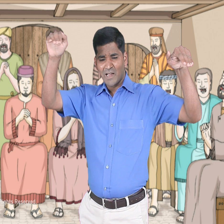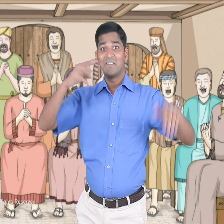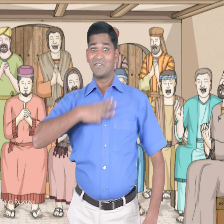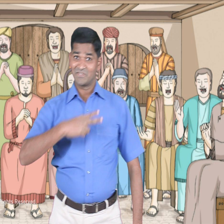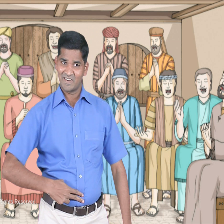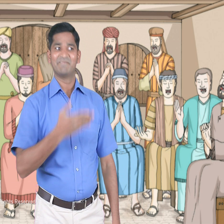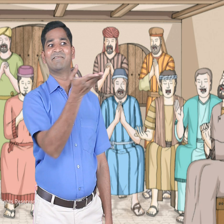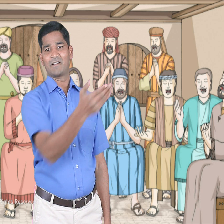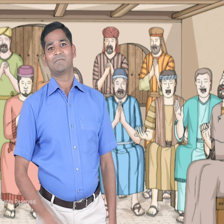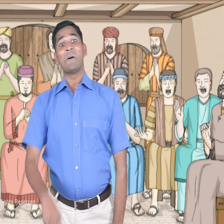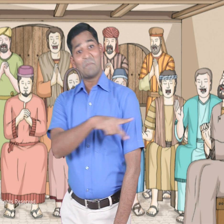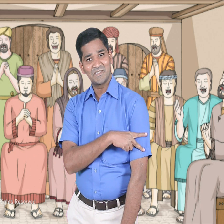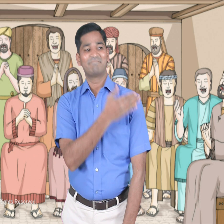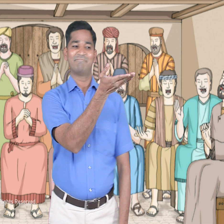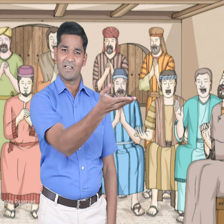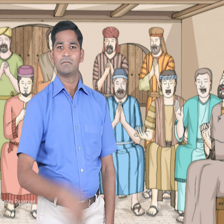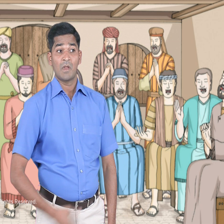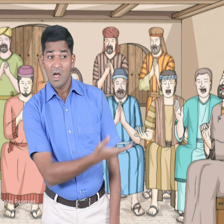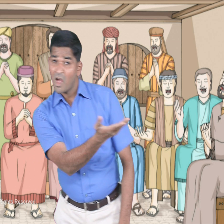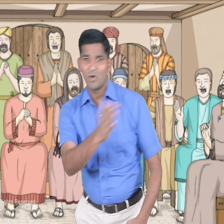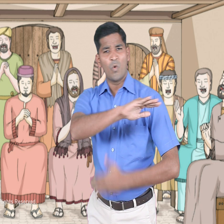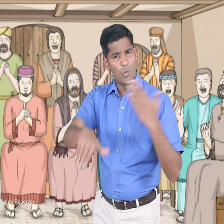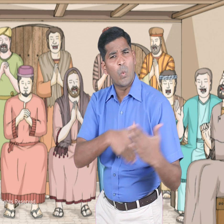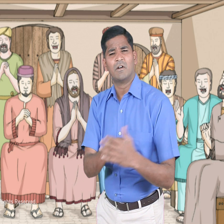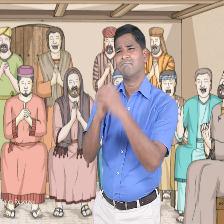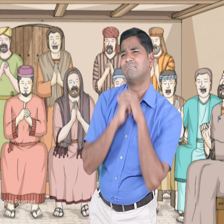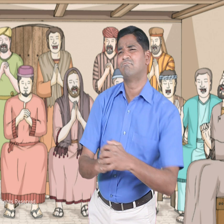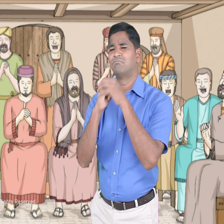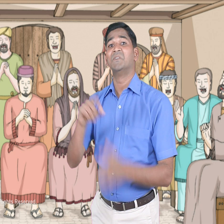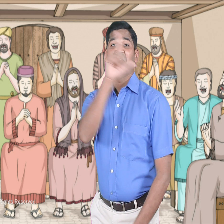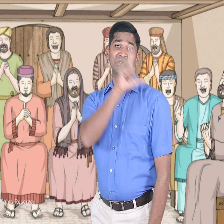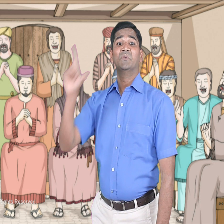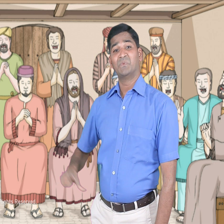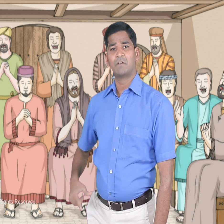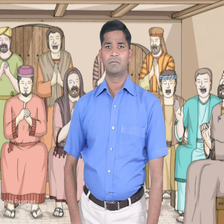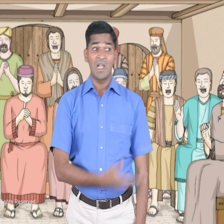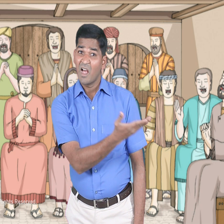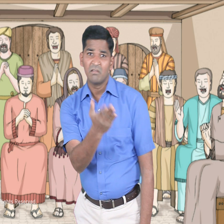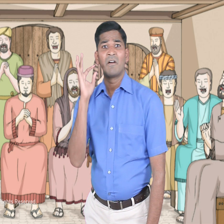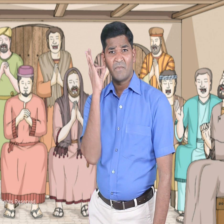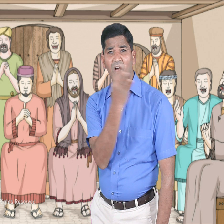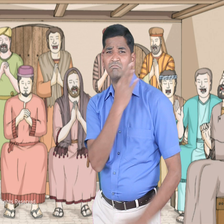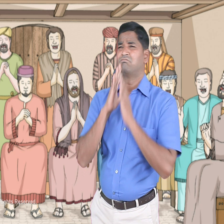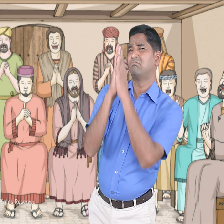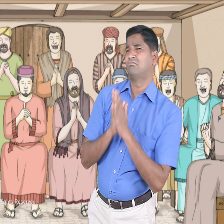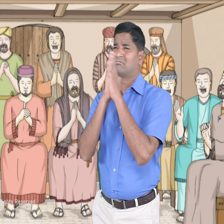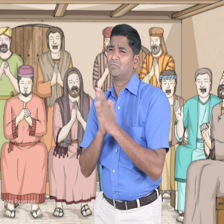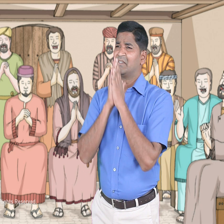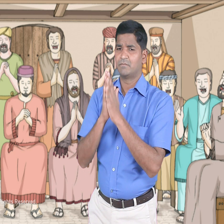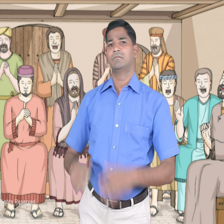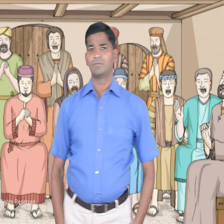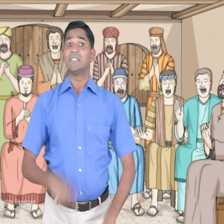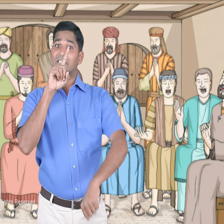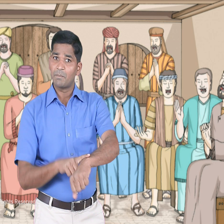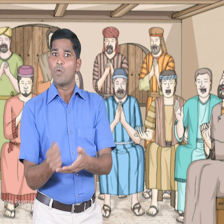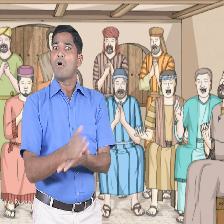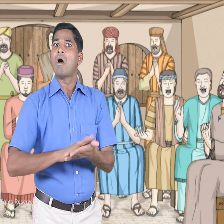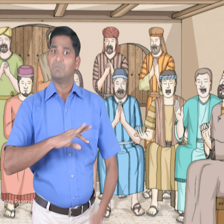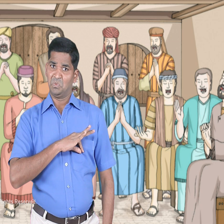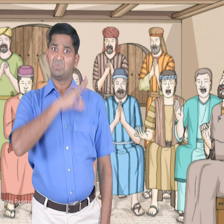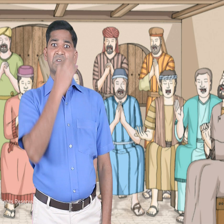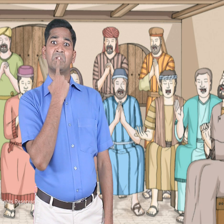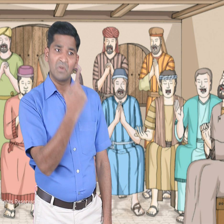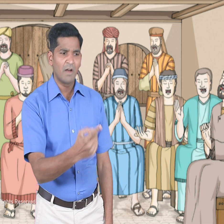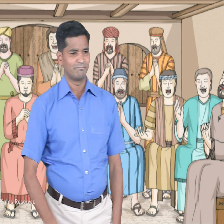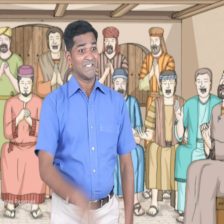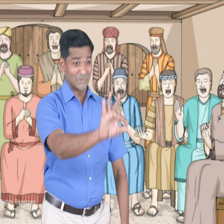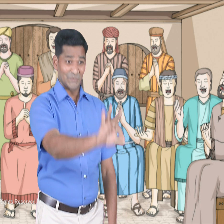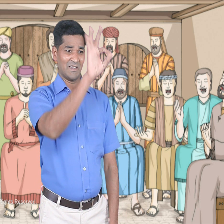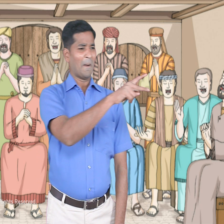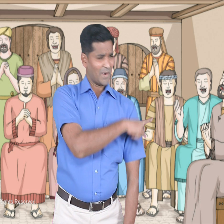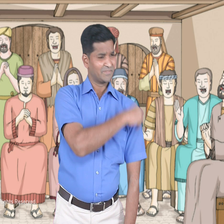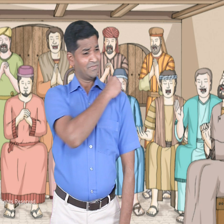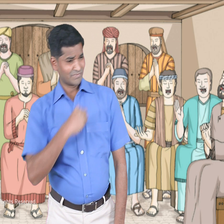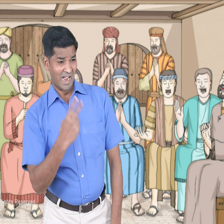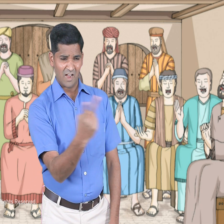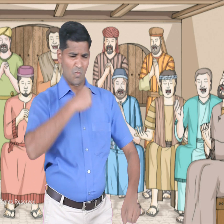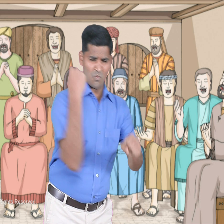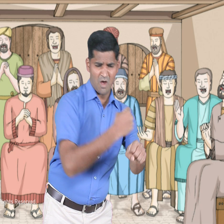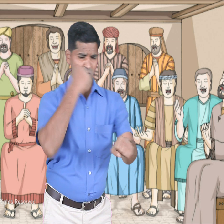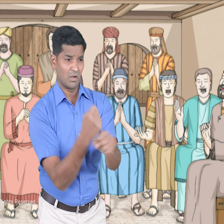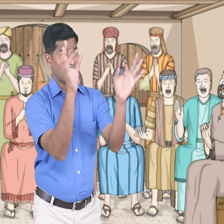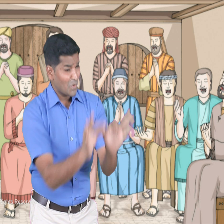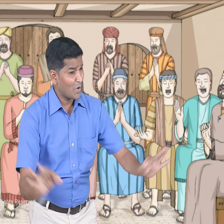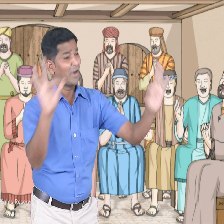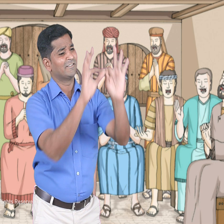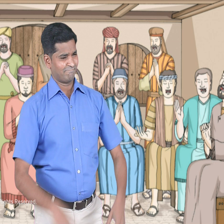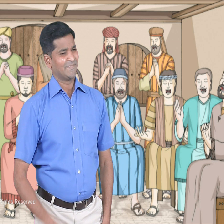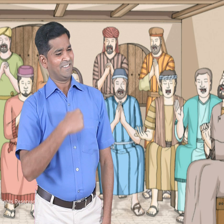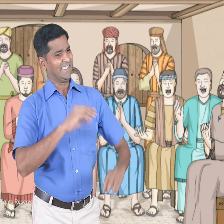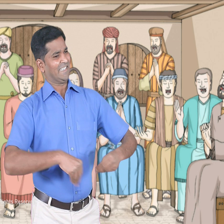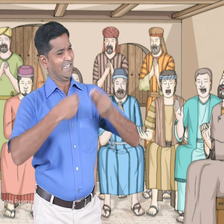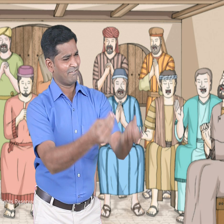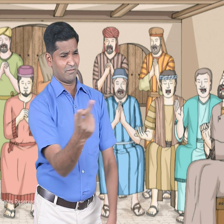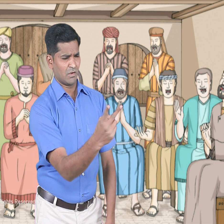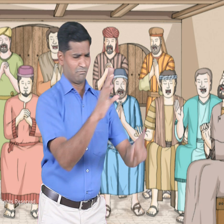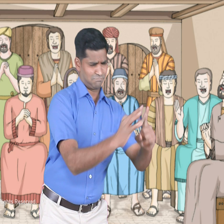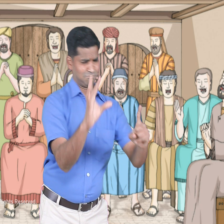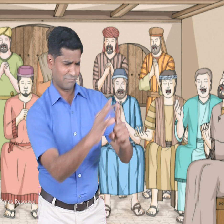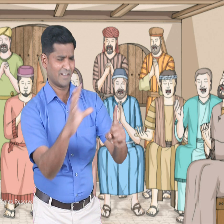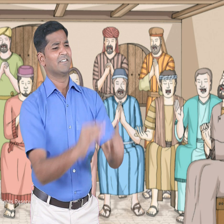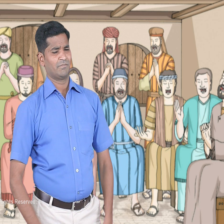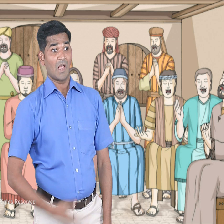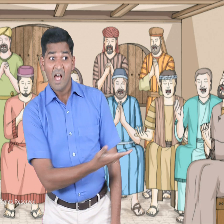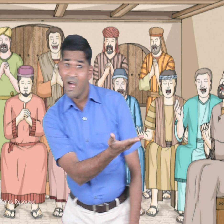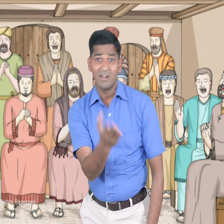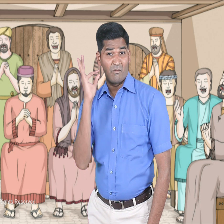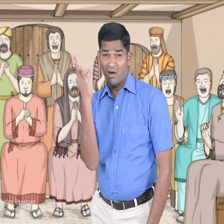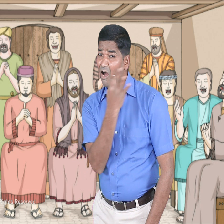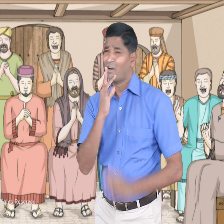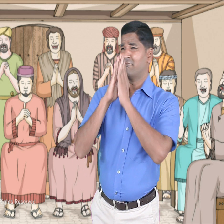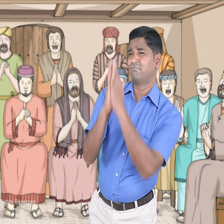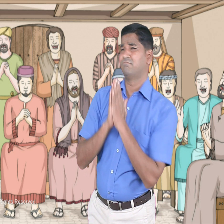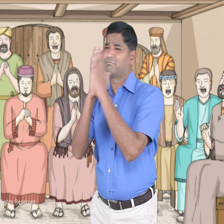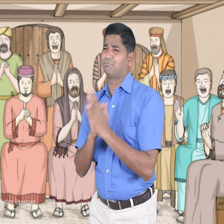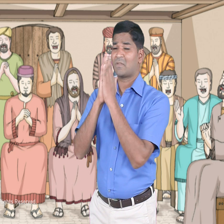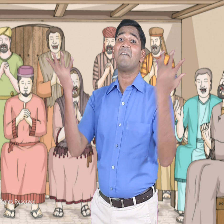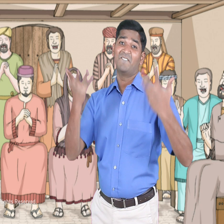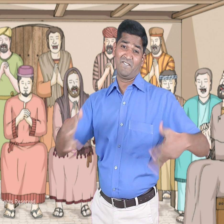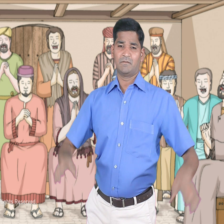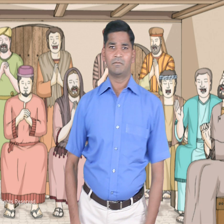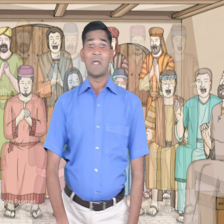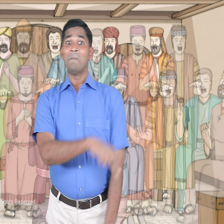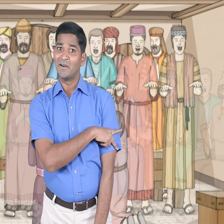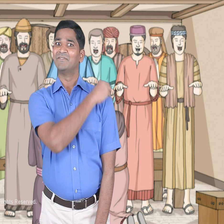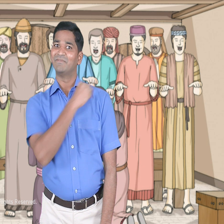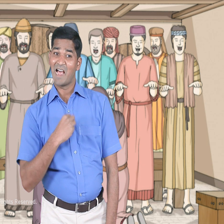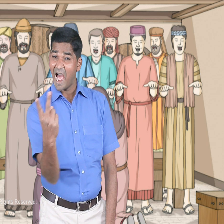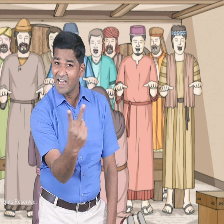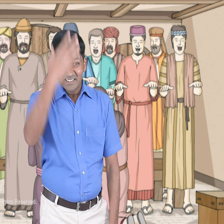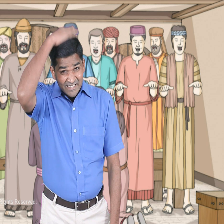While they were worshiping the Lord and fasting, the Holy Spirit said, “Set apart for Me Barnabas and Saul for the work to which I have called them.”